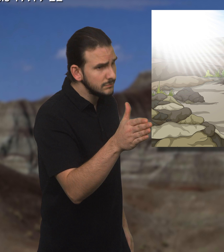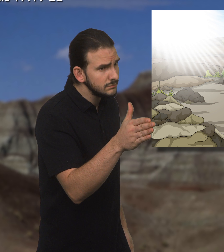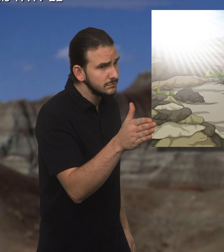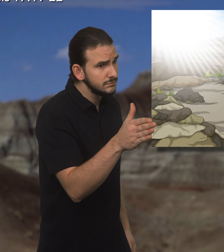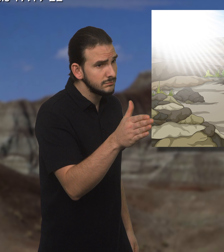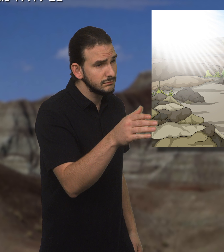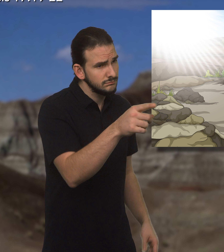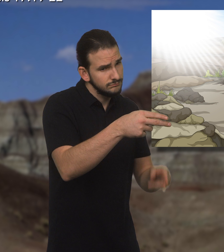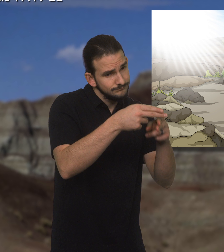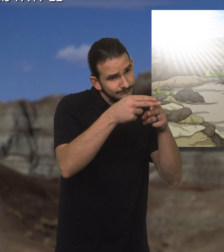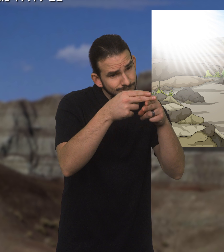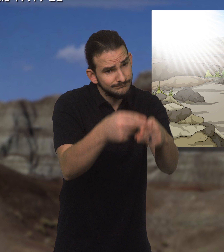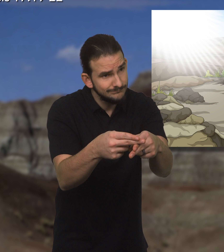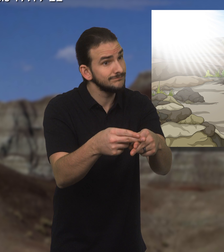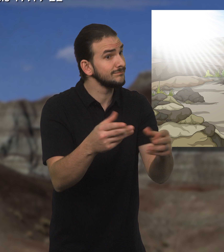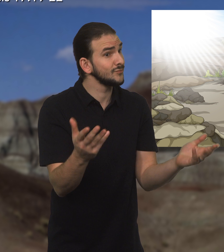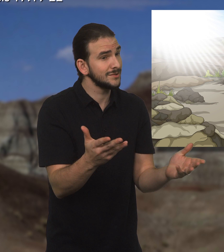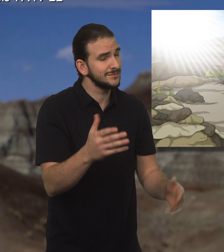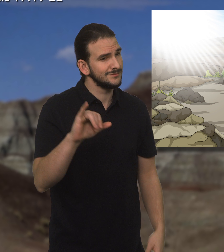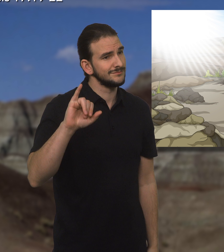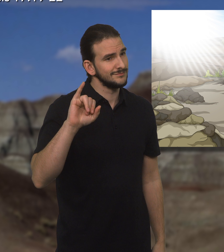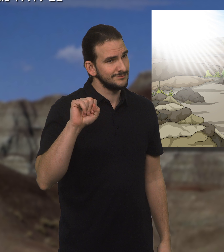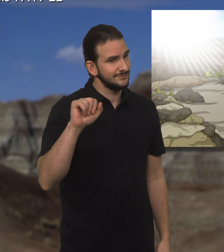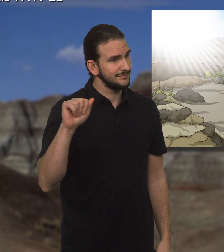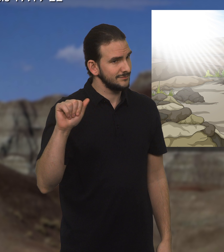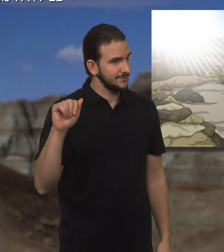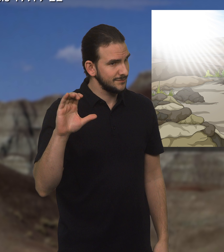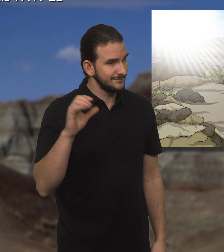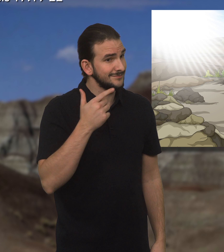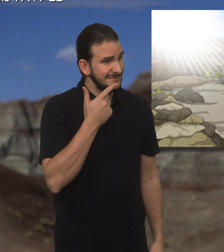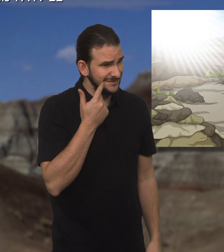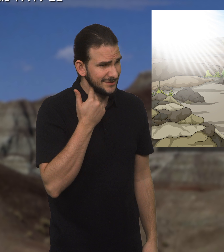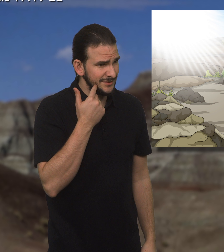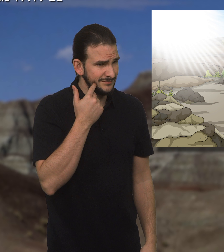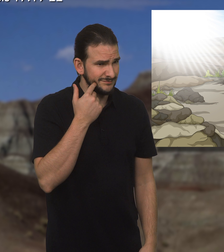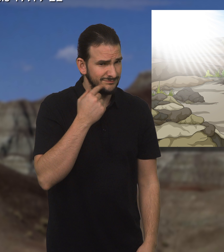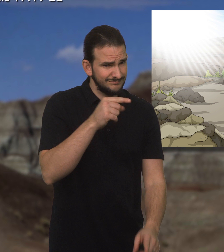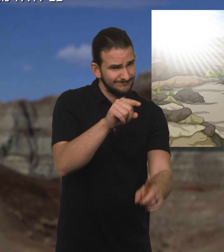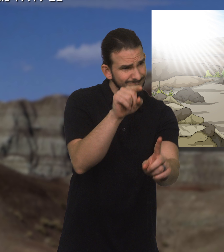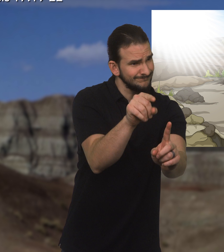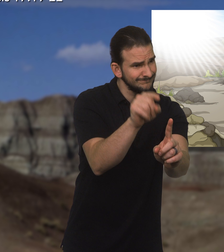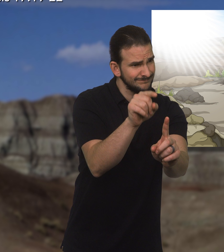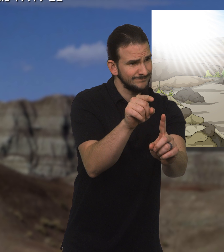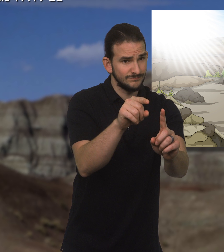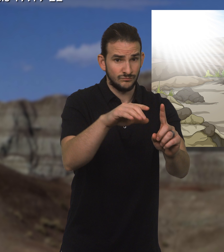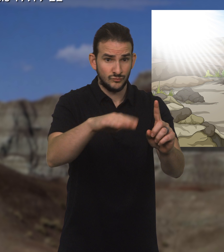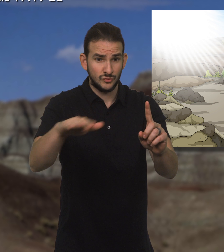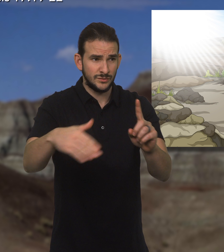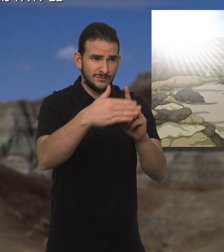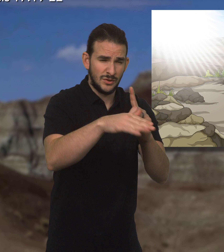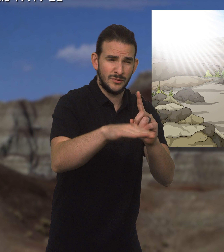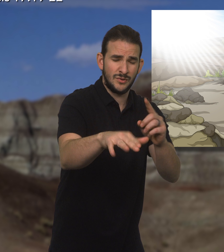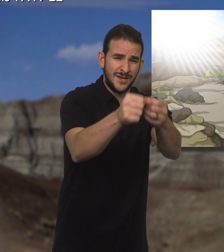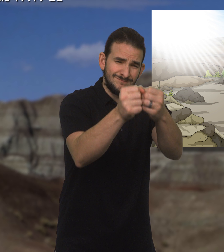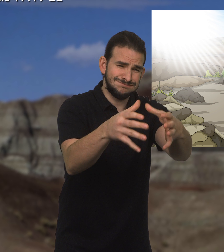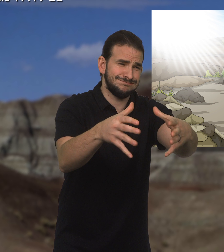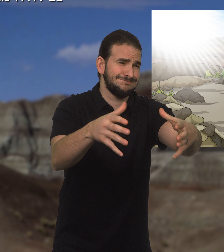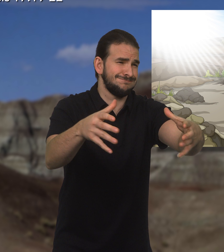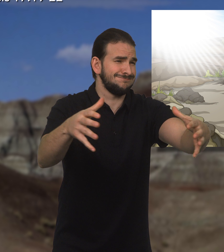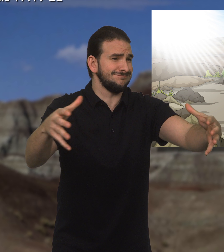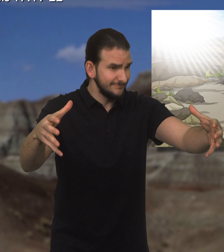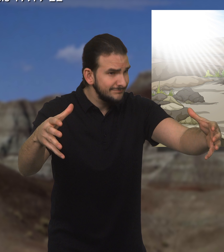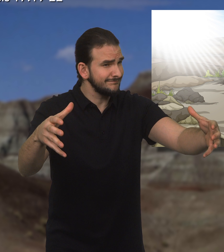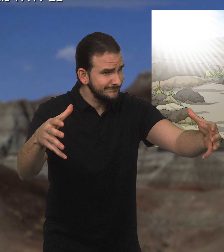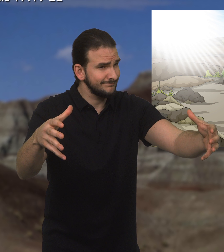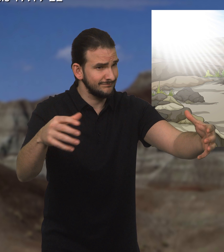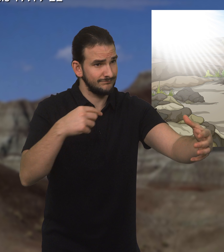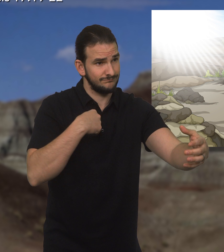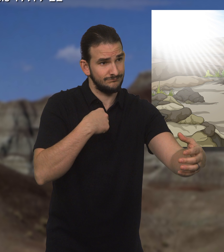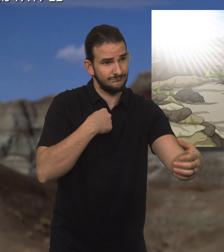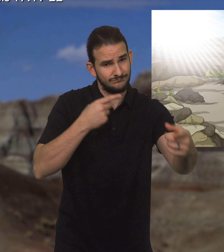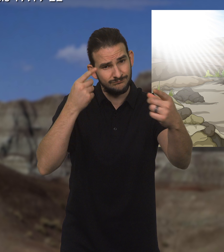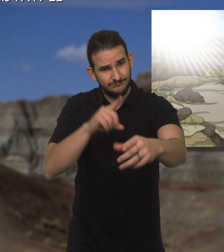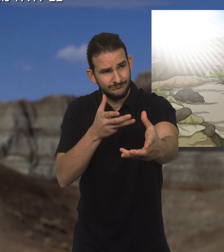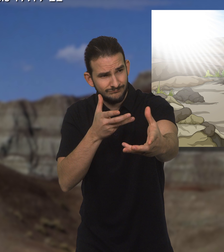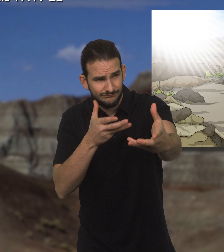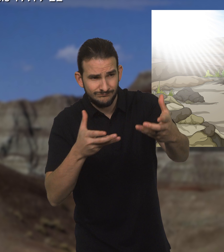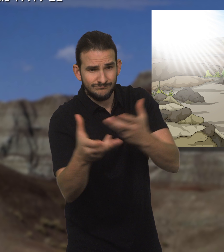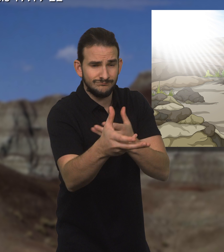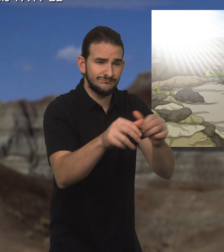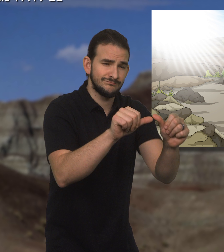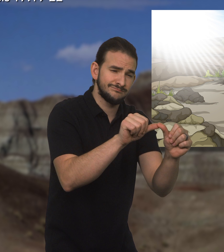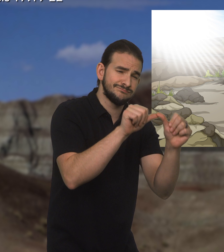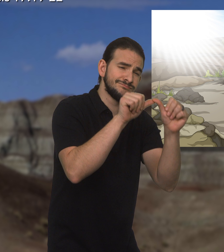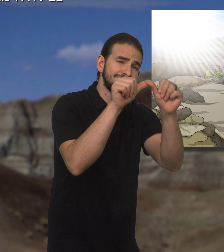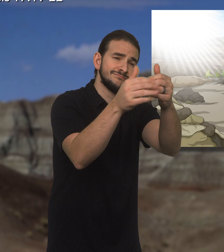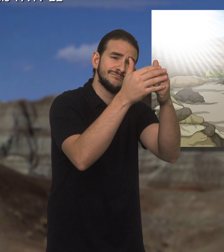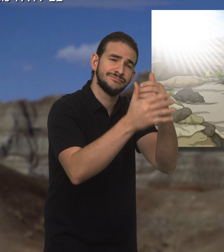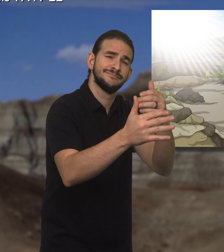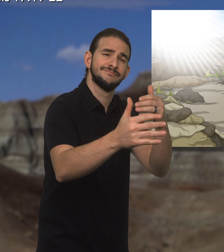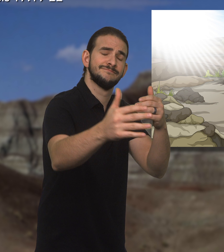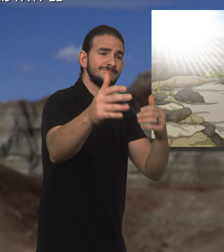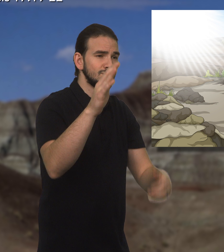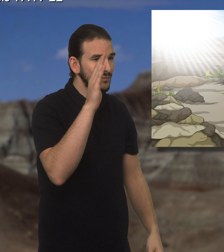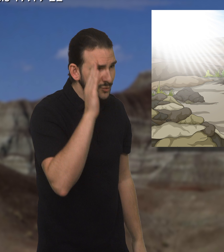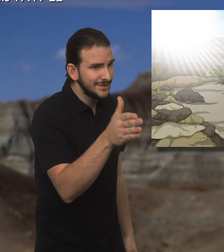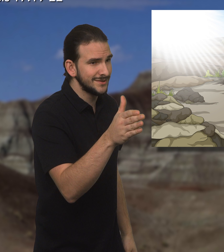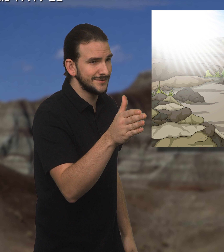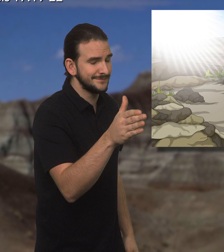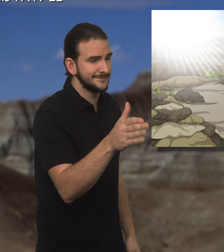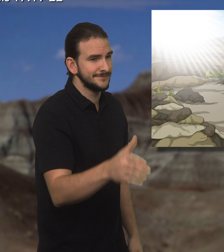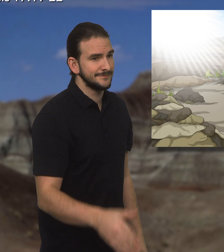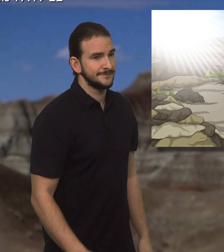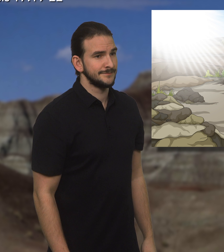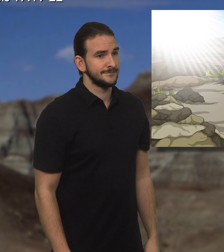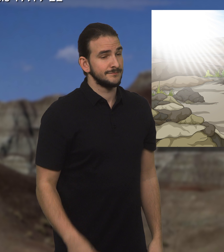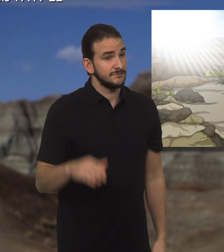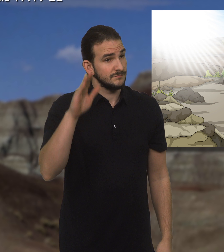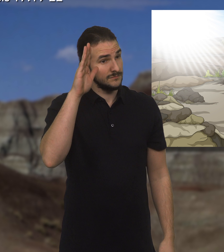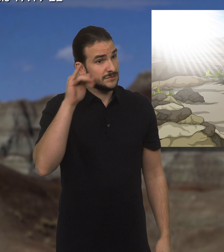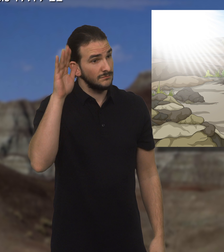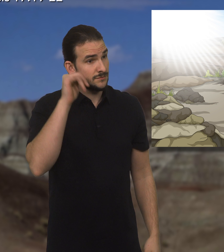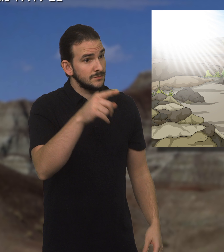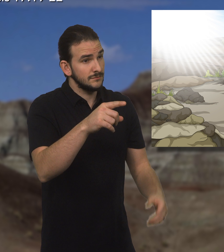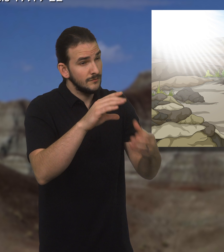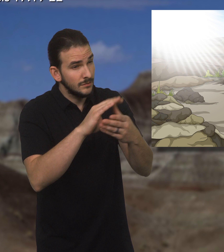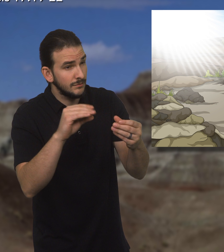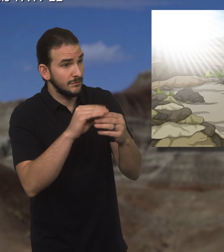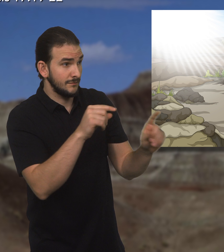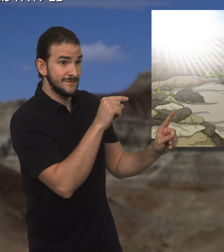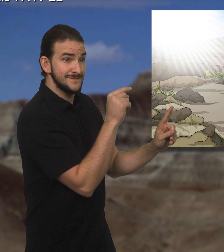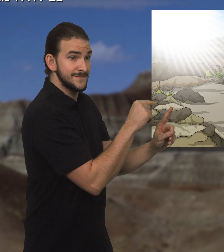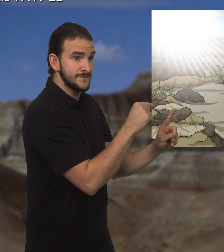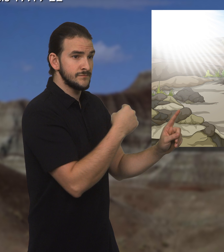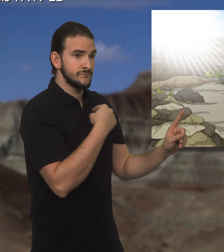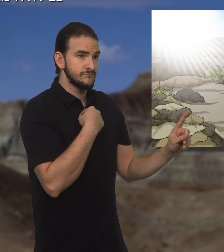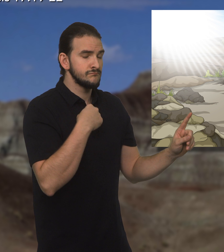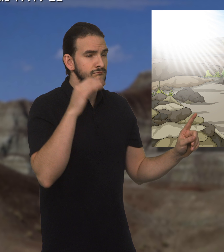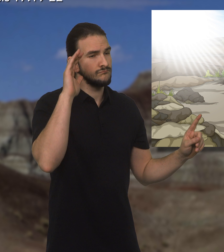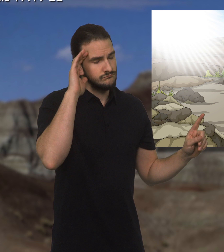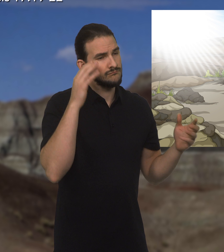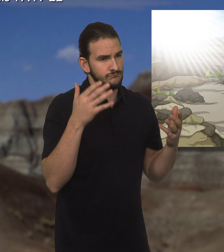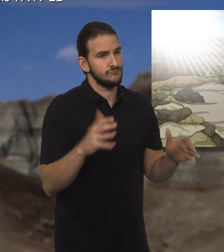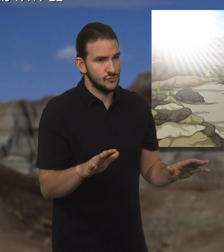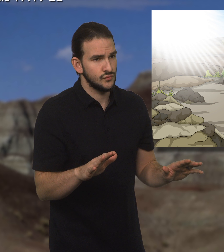I will establish My covenant with him as an everlasting covenant for his descendants after him.